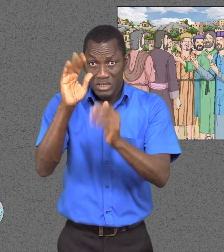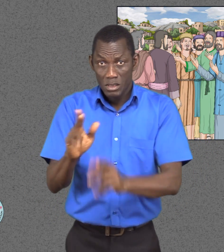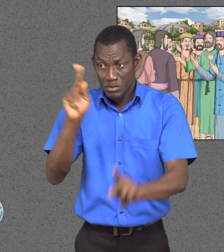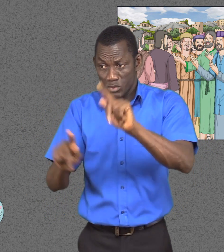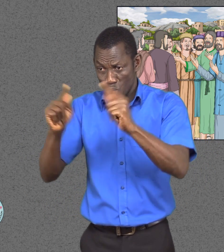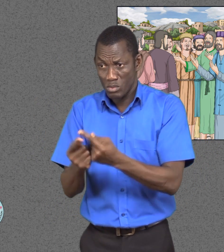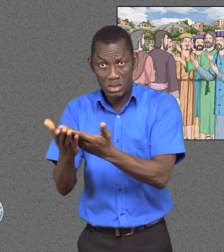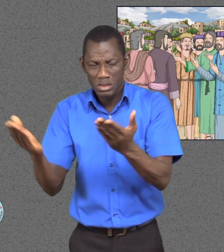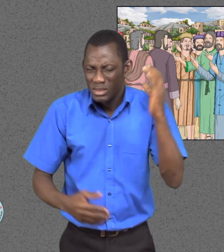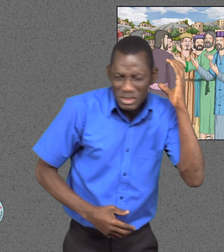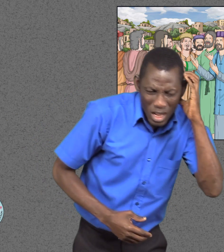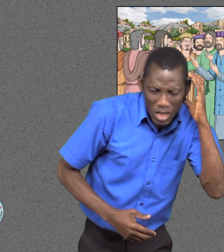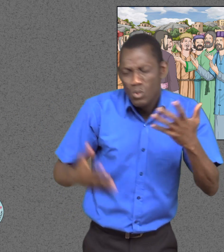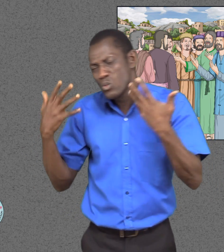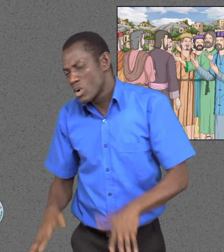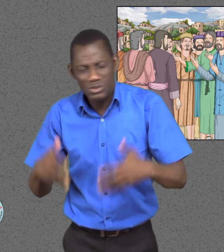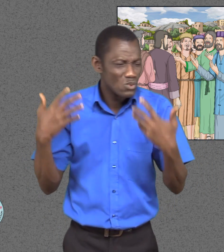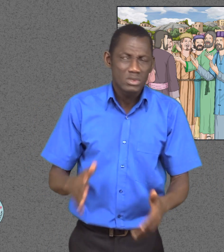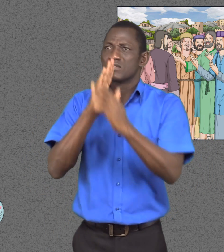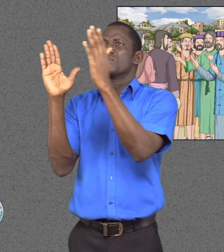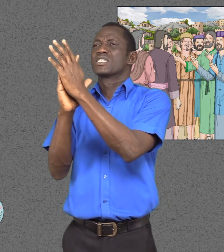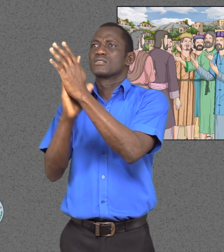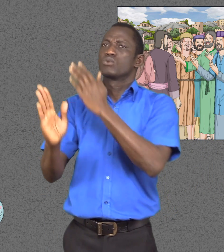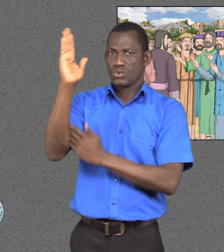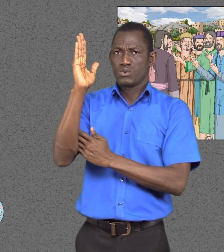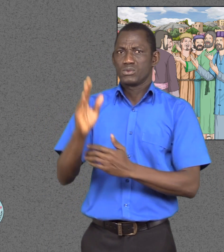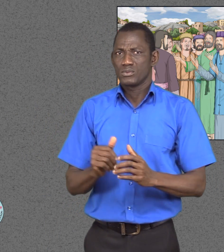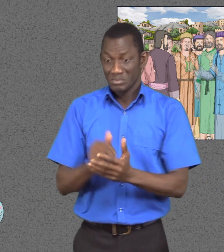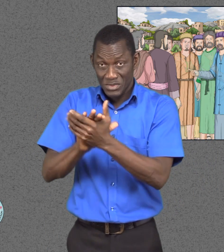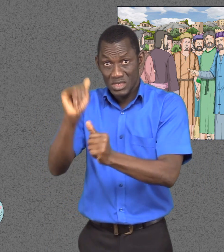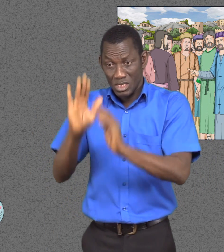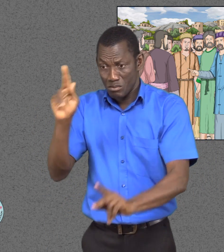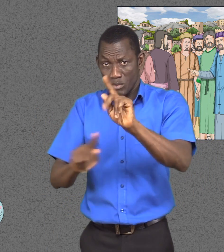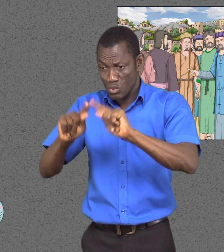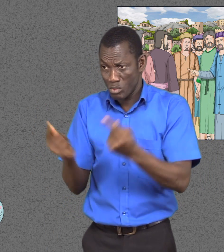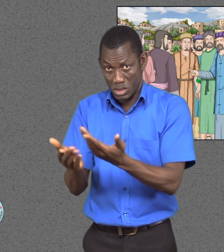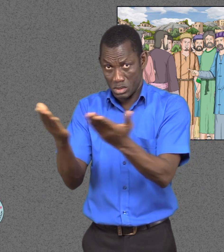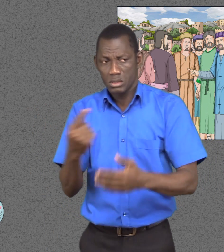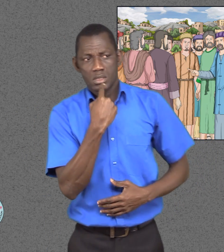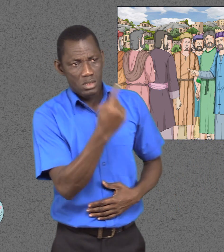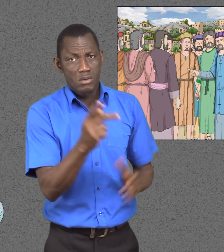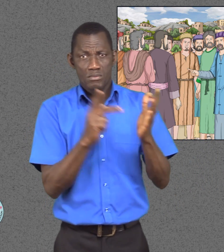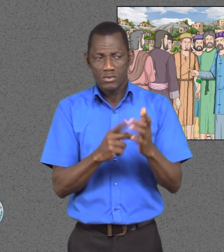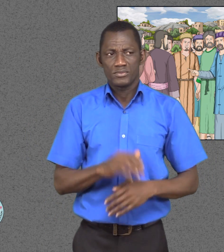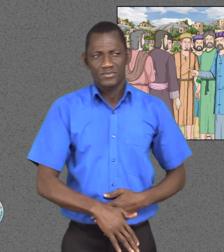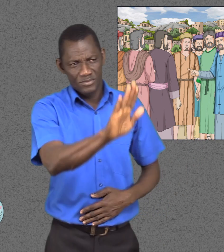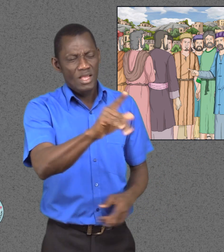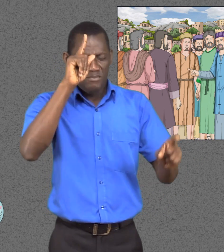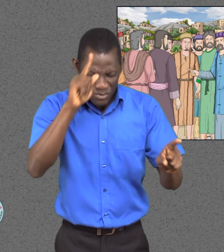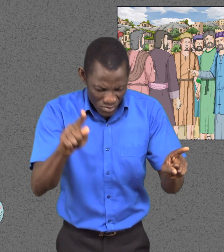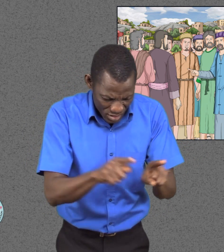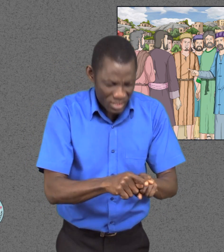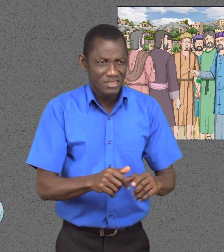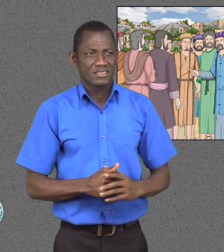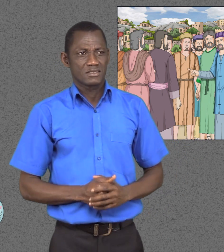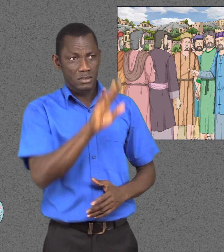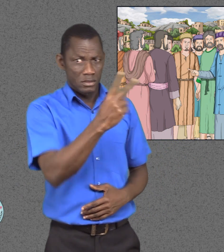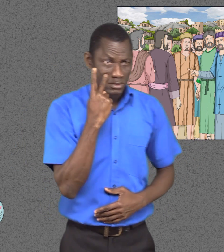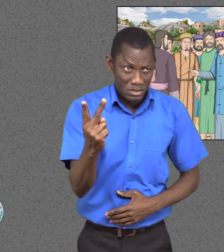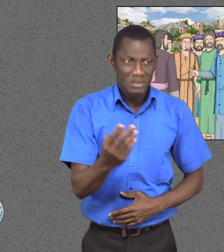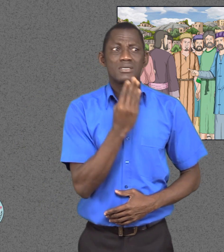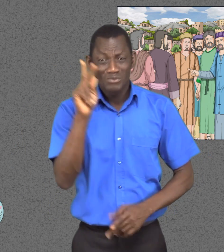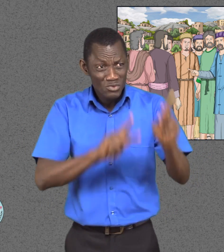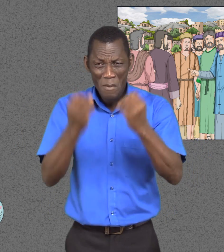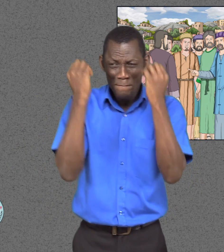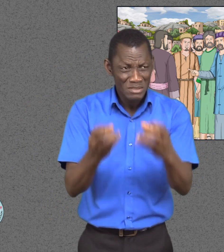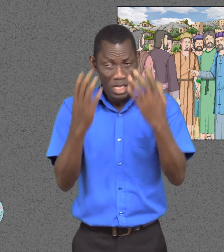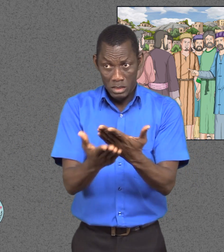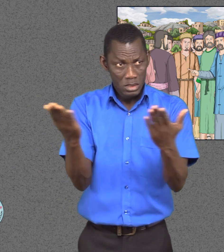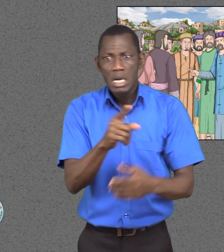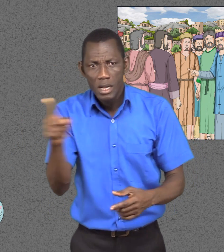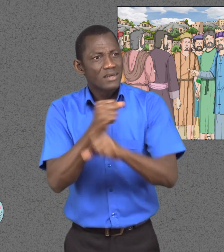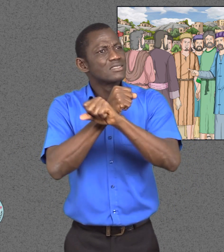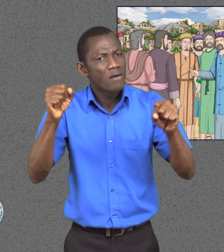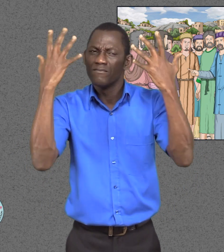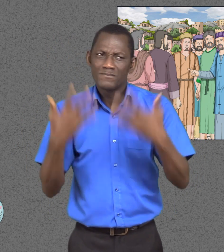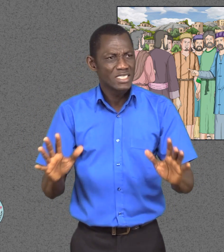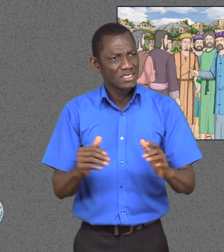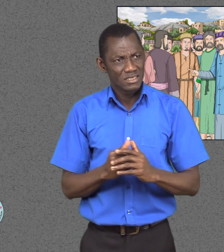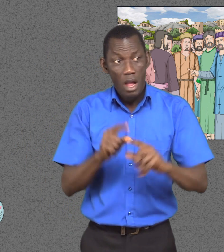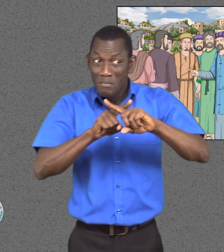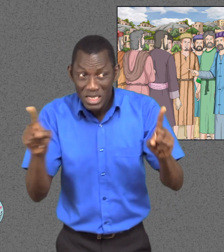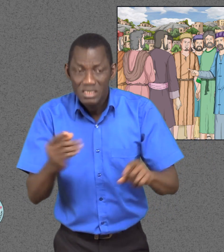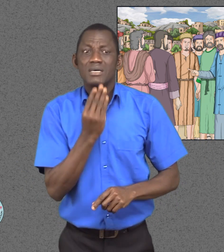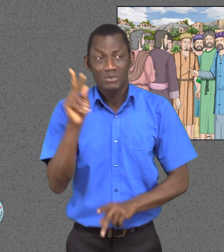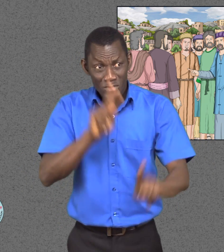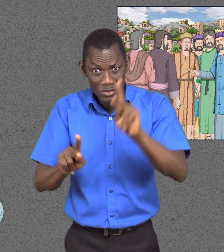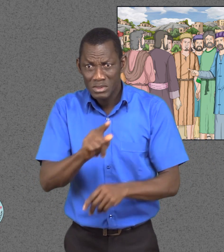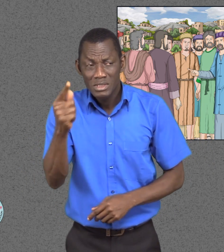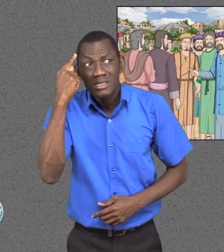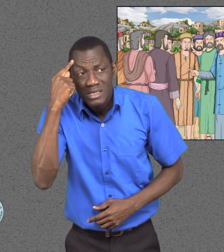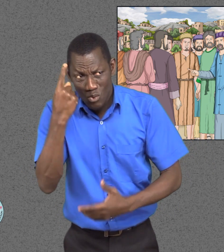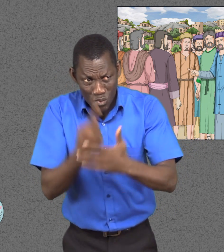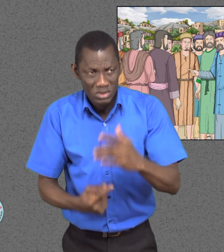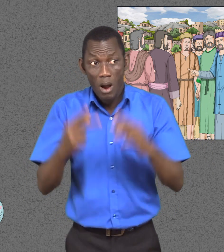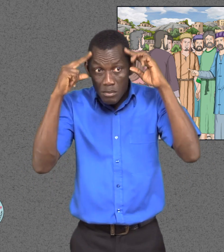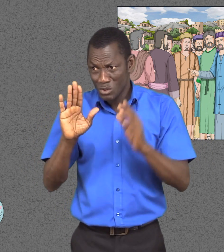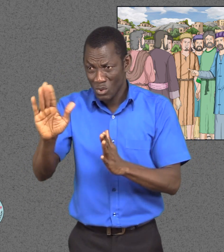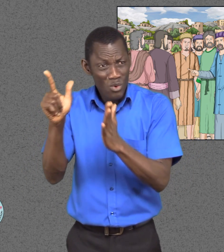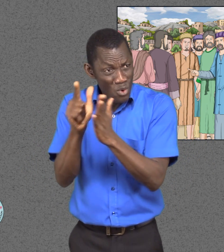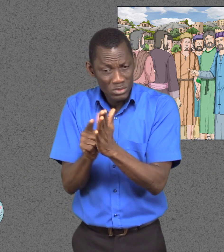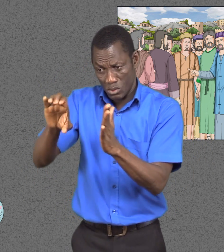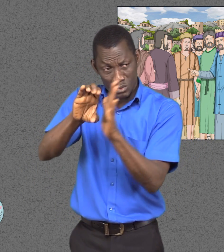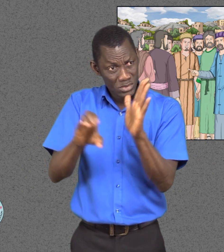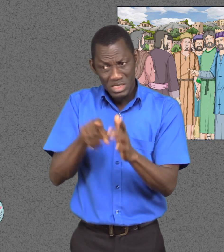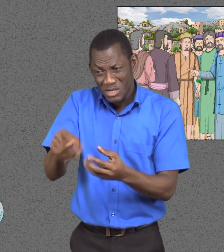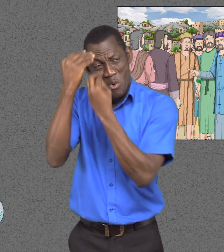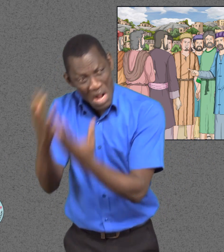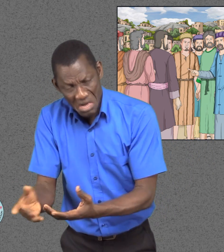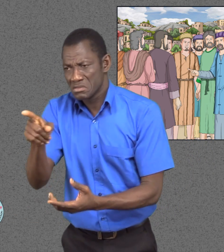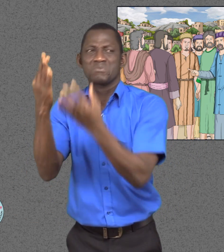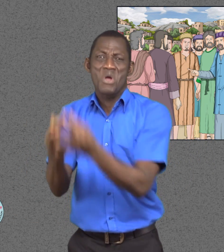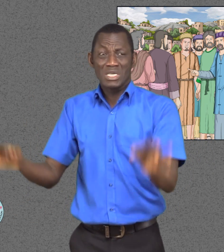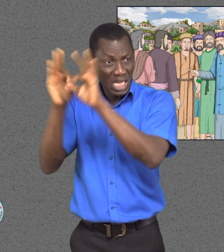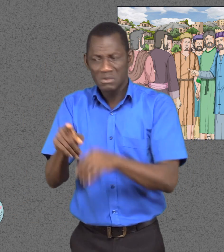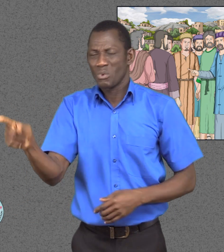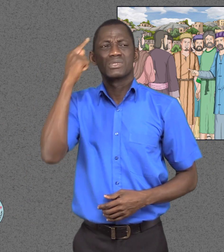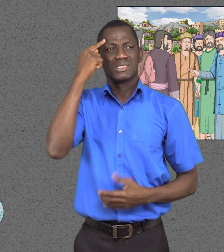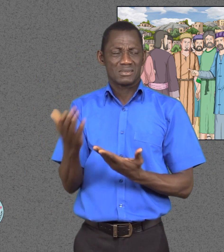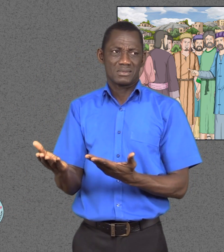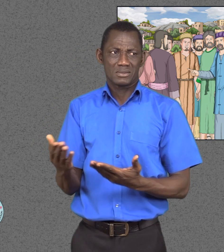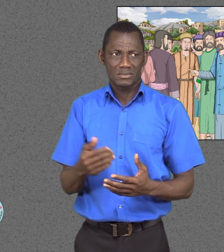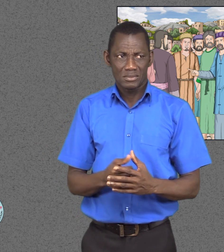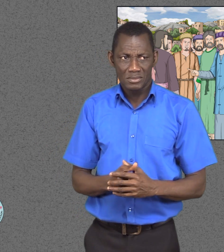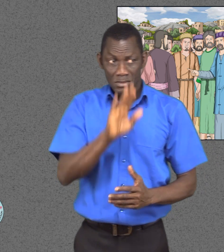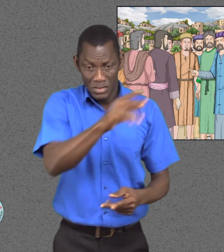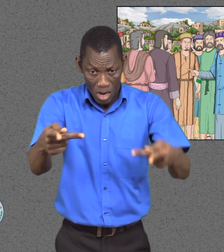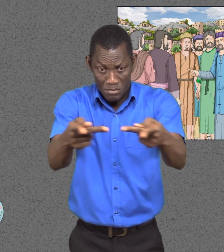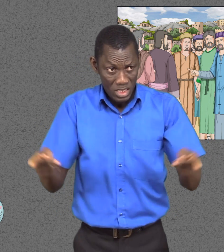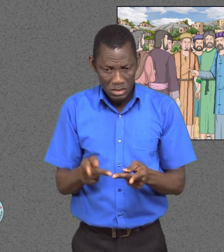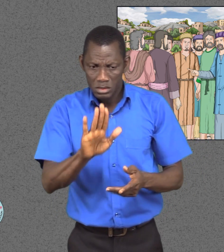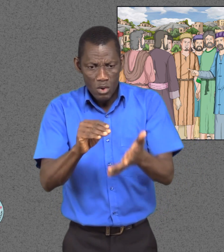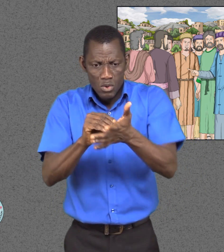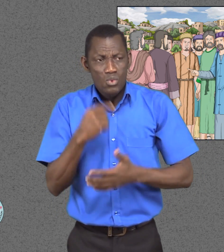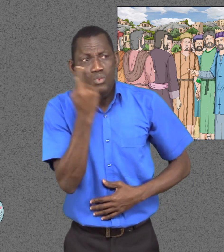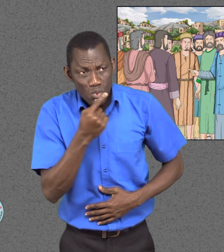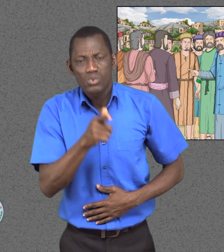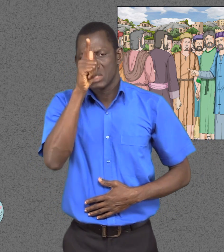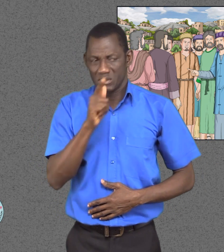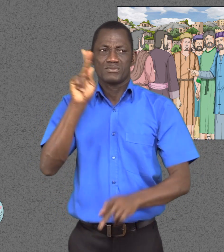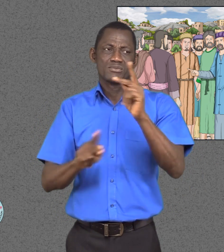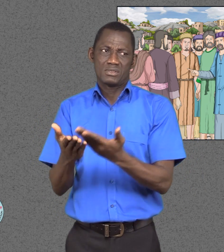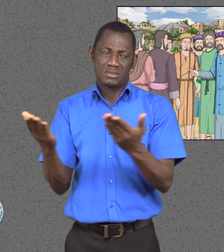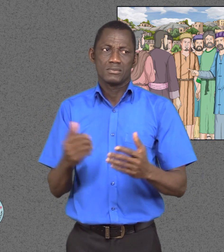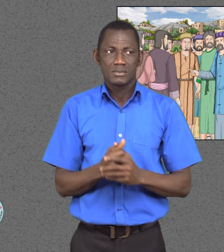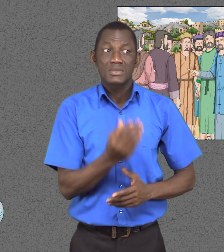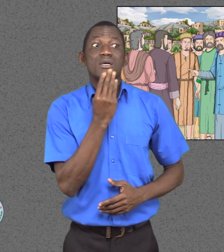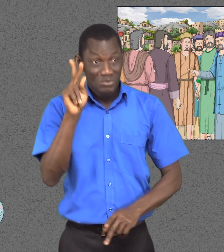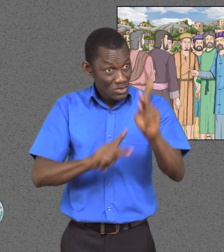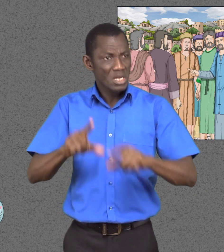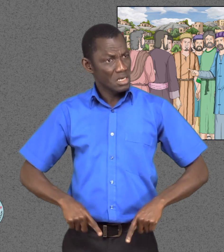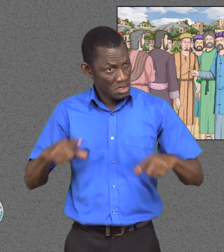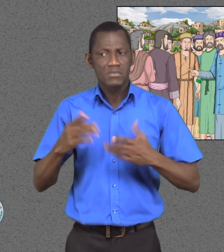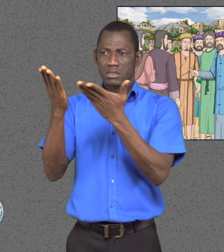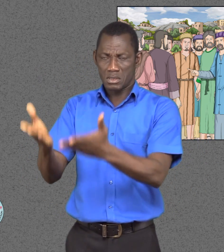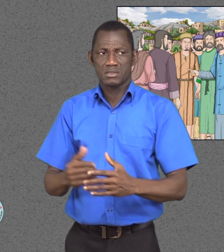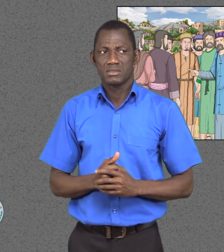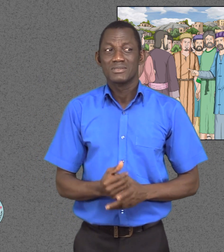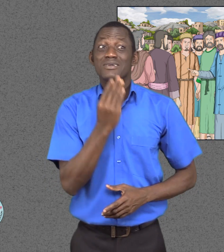Then they said to Paul, “You see, brother, how many thousands of Jews have believed, and all of them are zealous for the law.